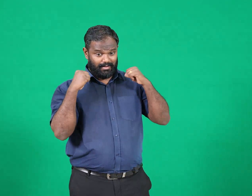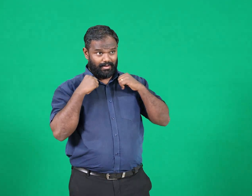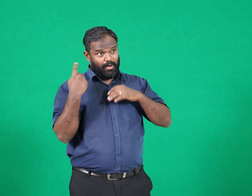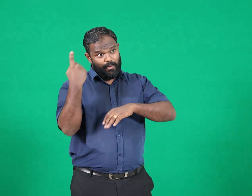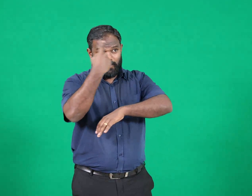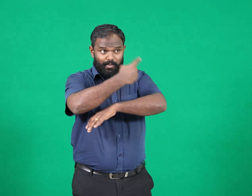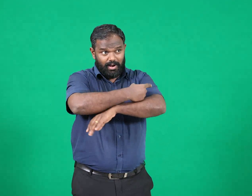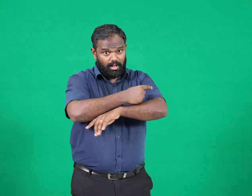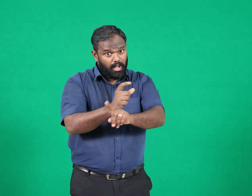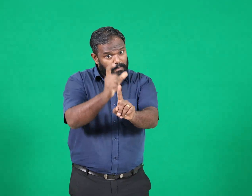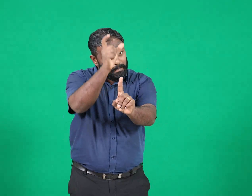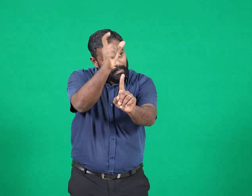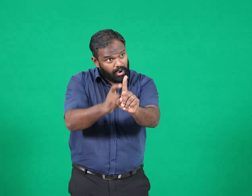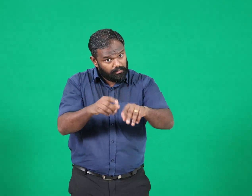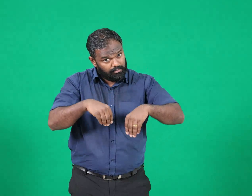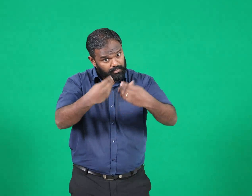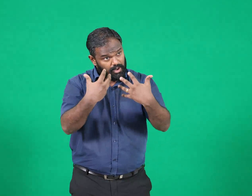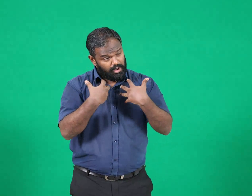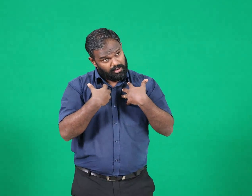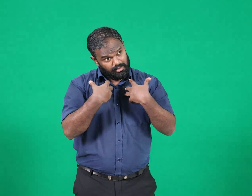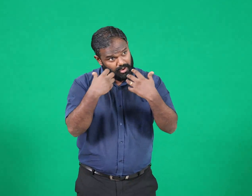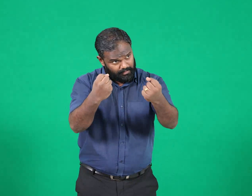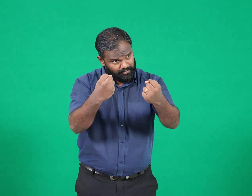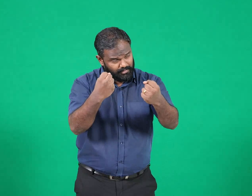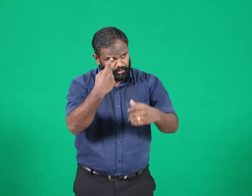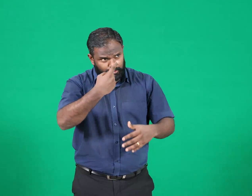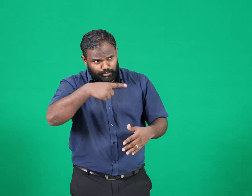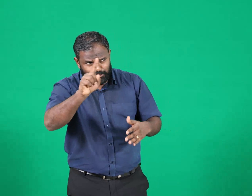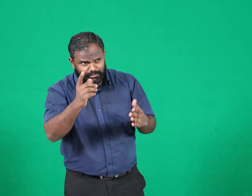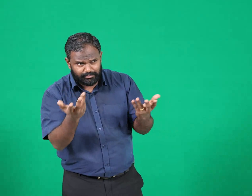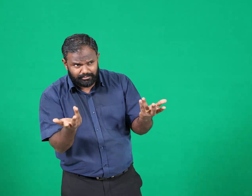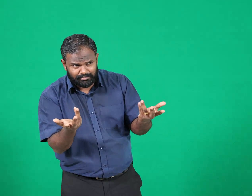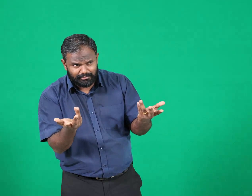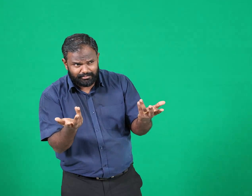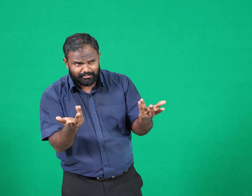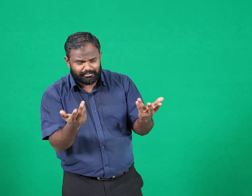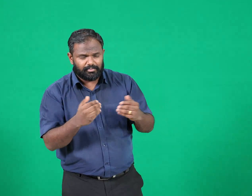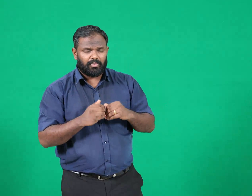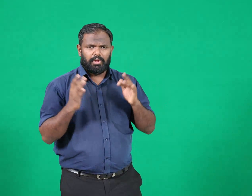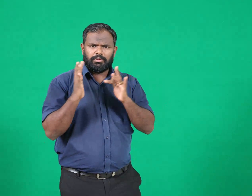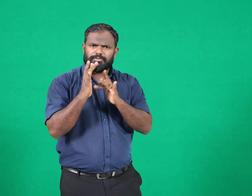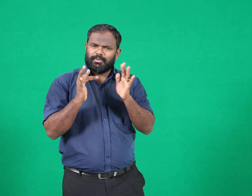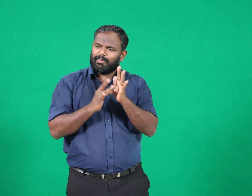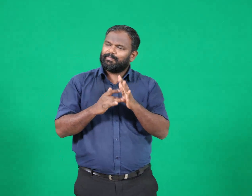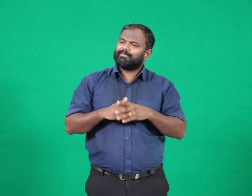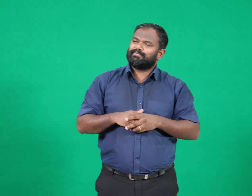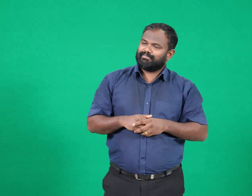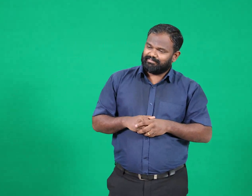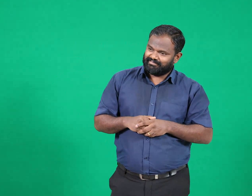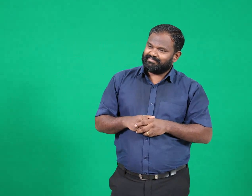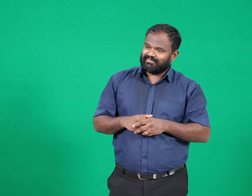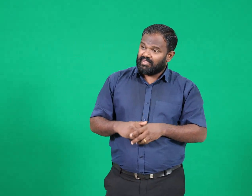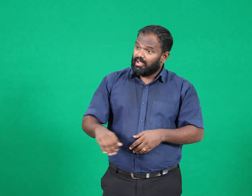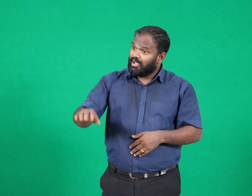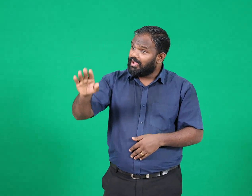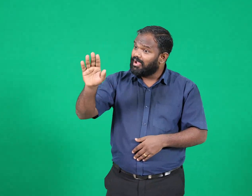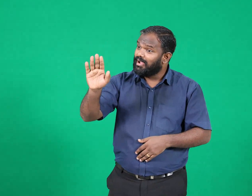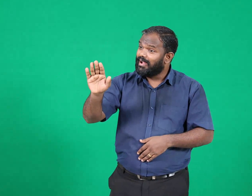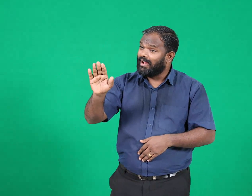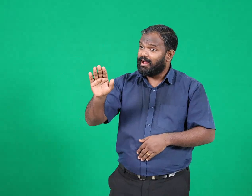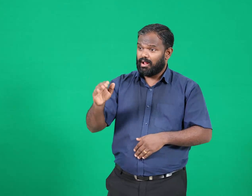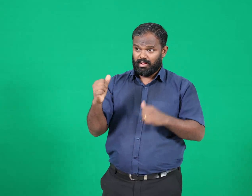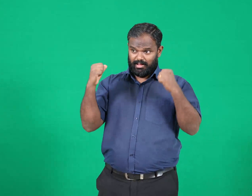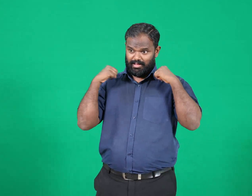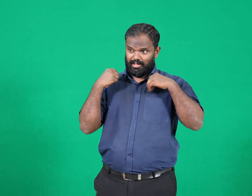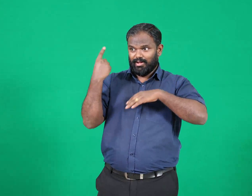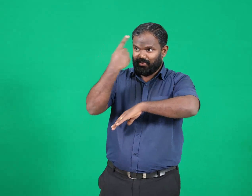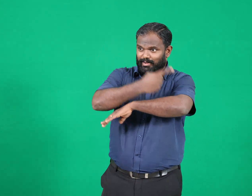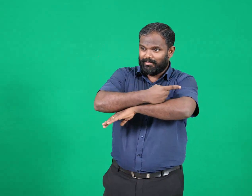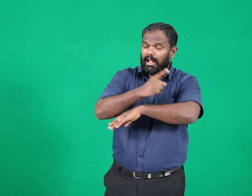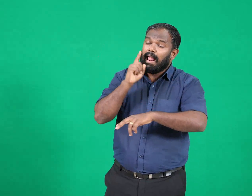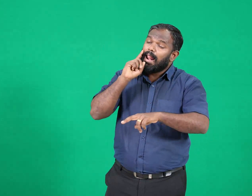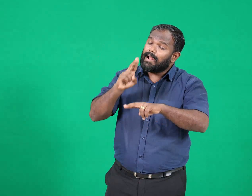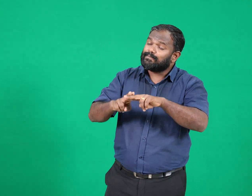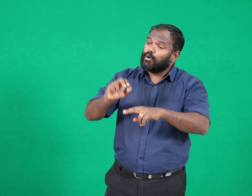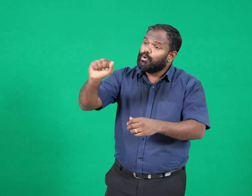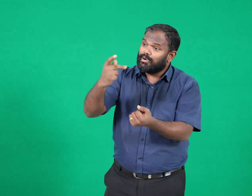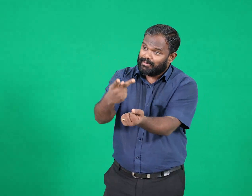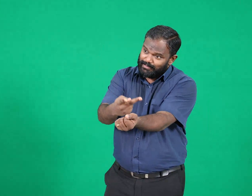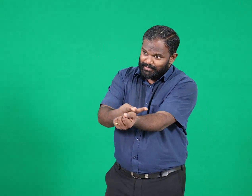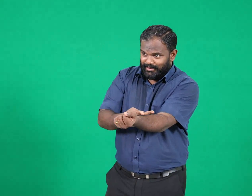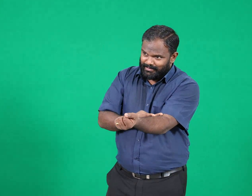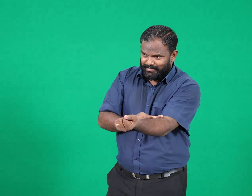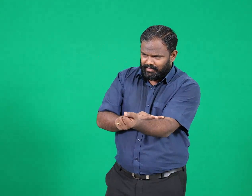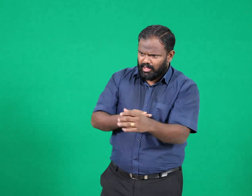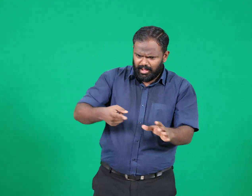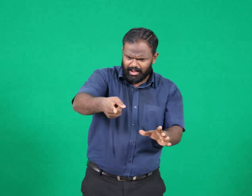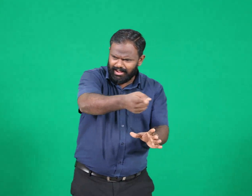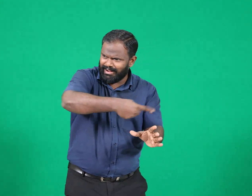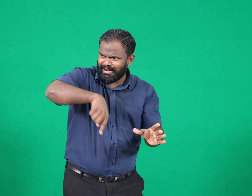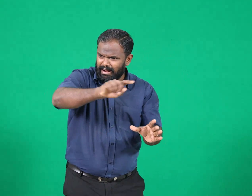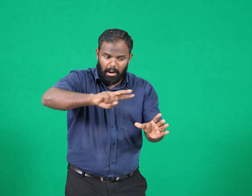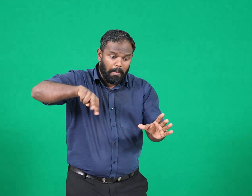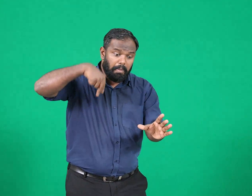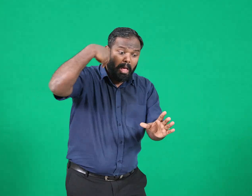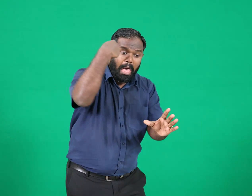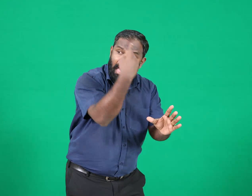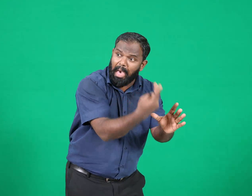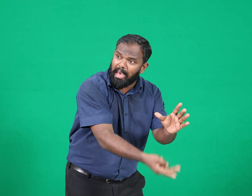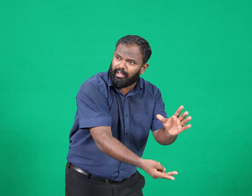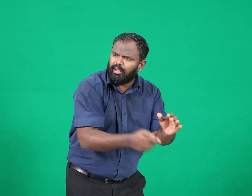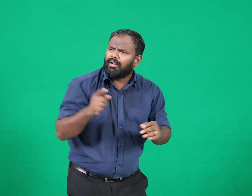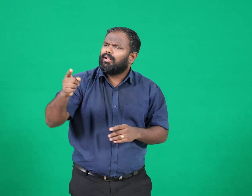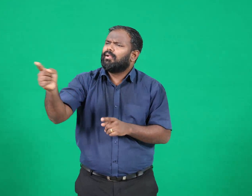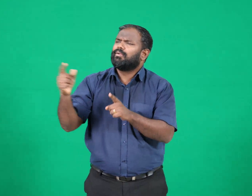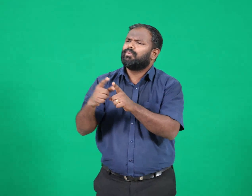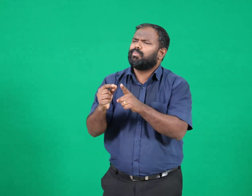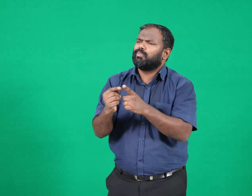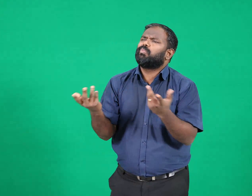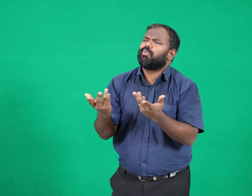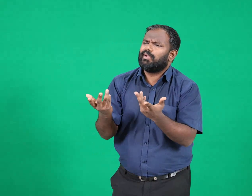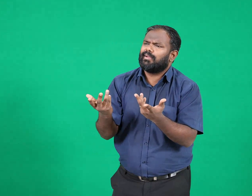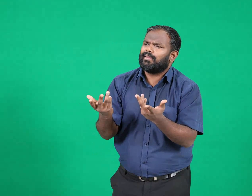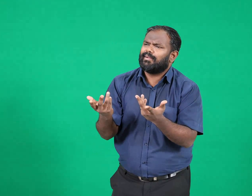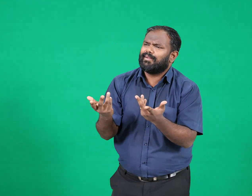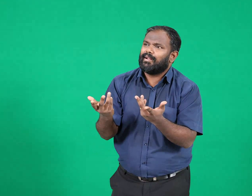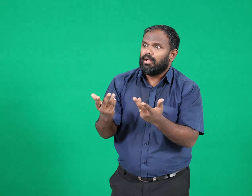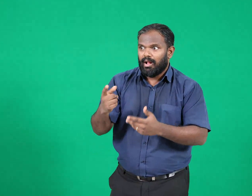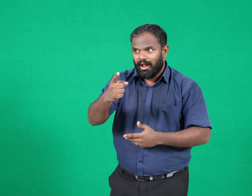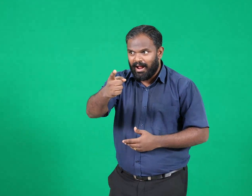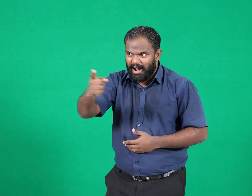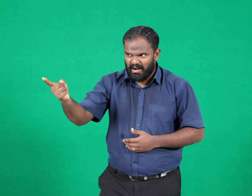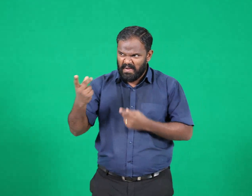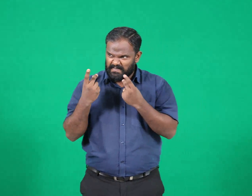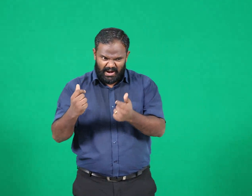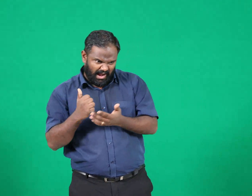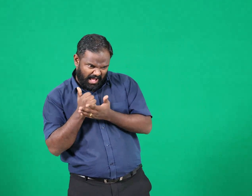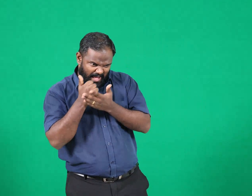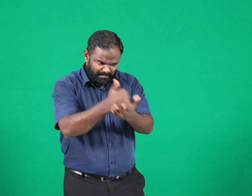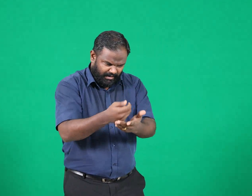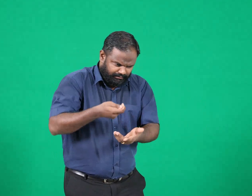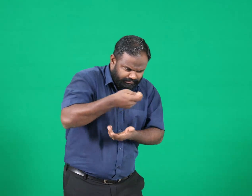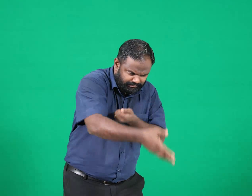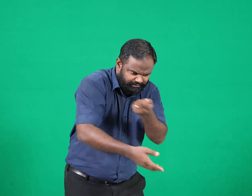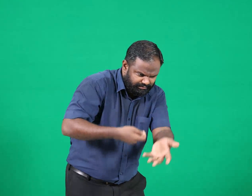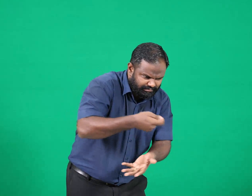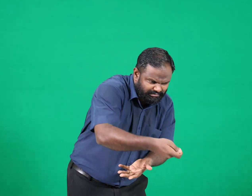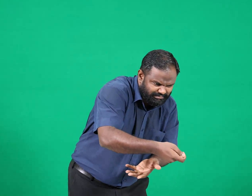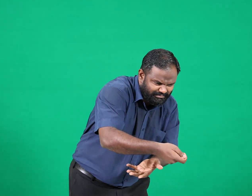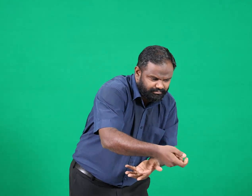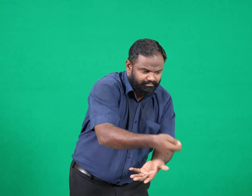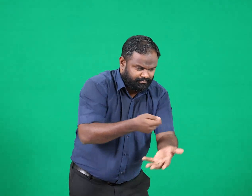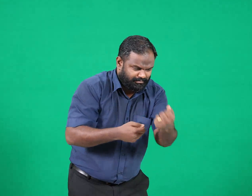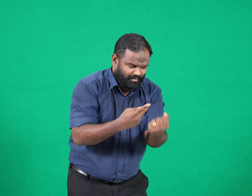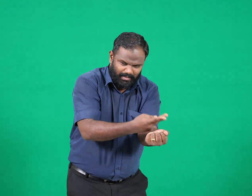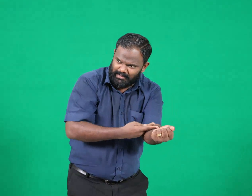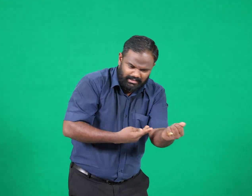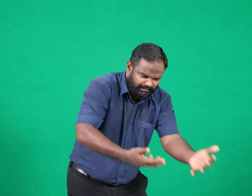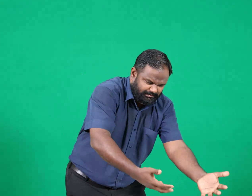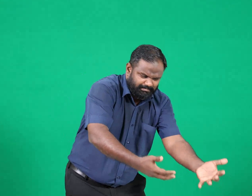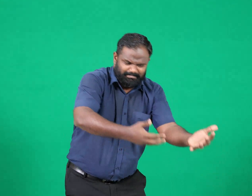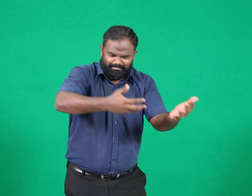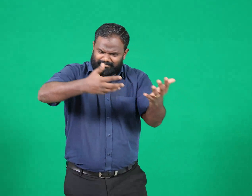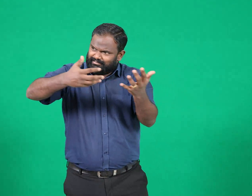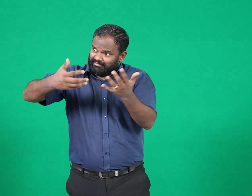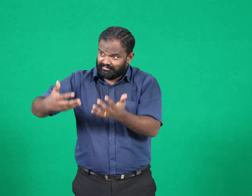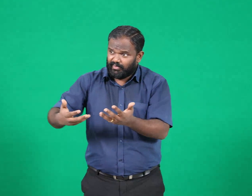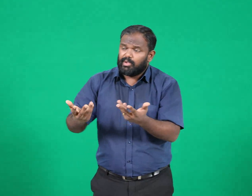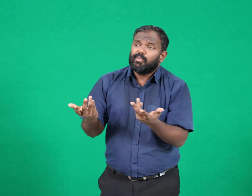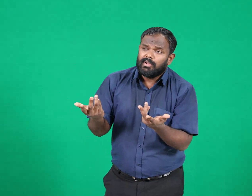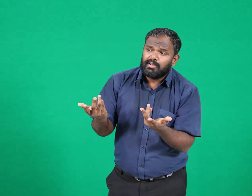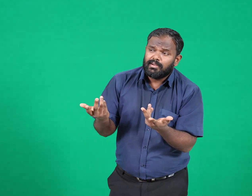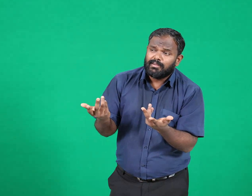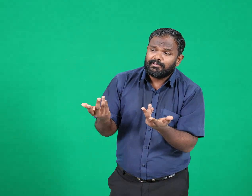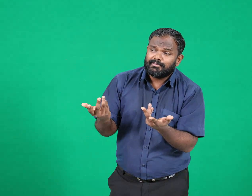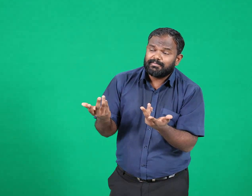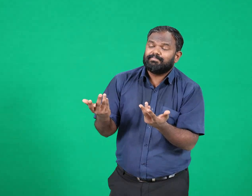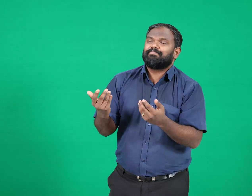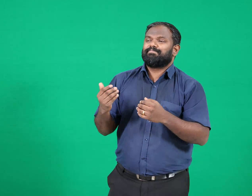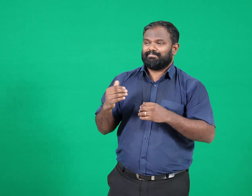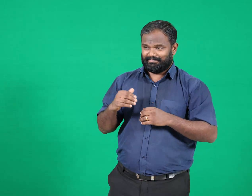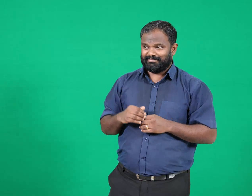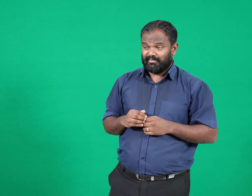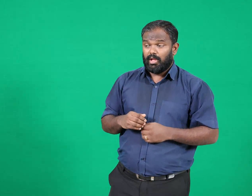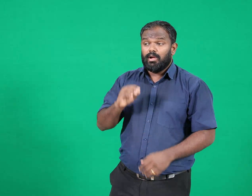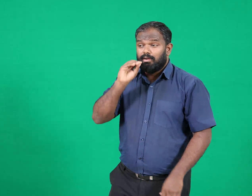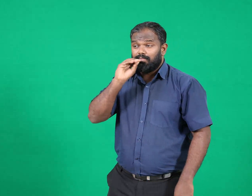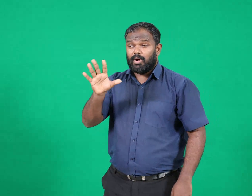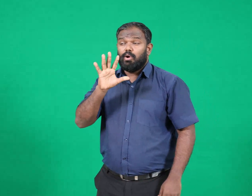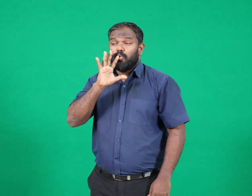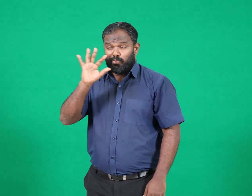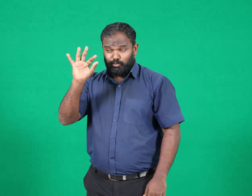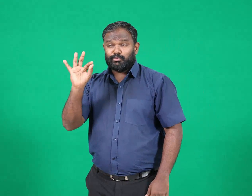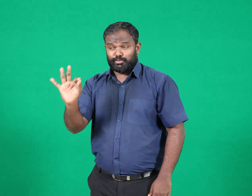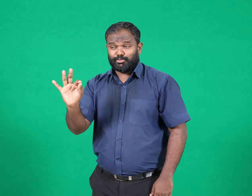He replied, "If one of you has a sheep and it falls into a pit on the Sabbath, will he not take hold of it and lift it out?